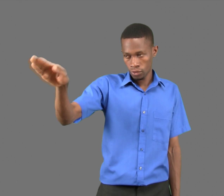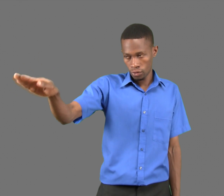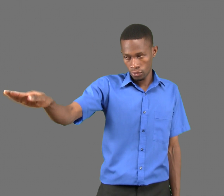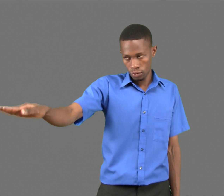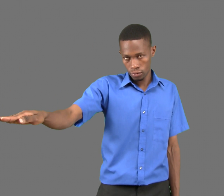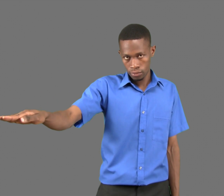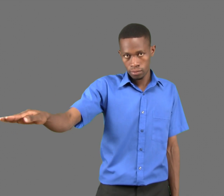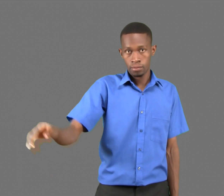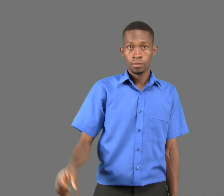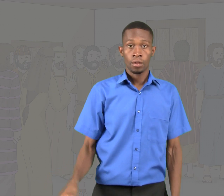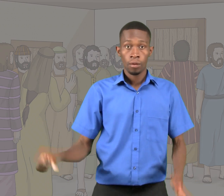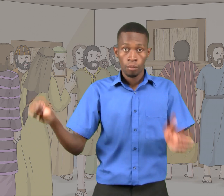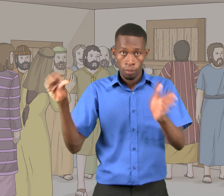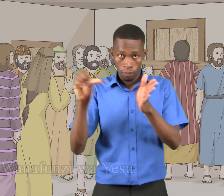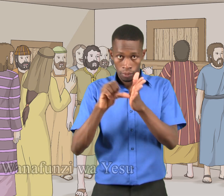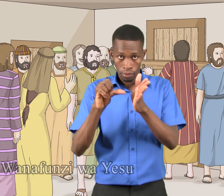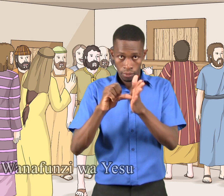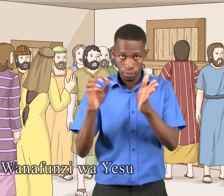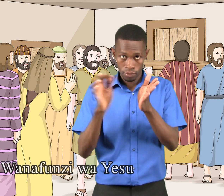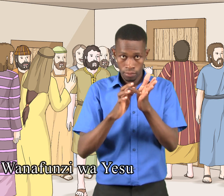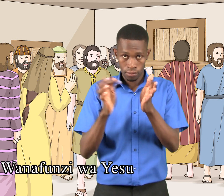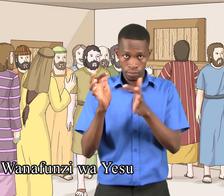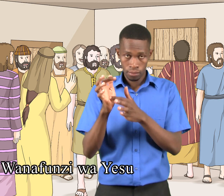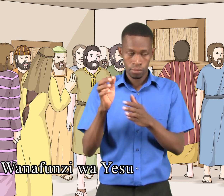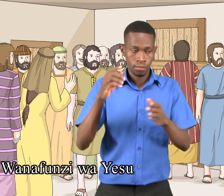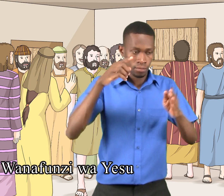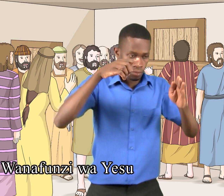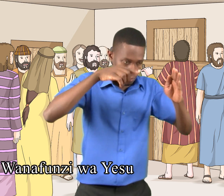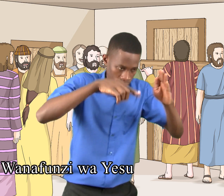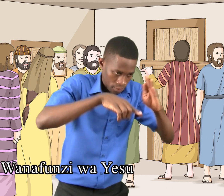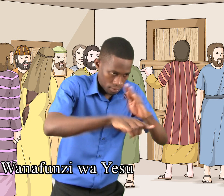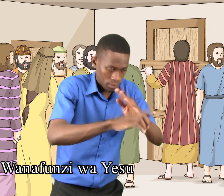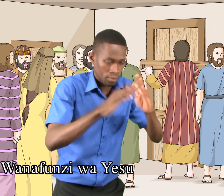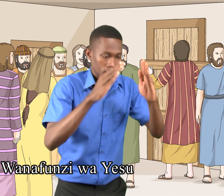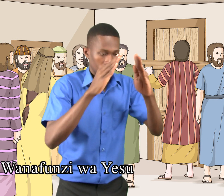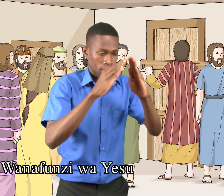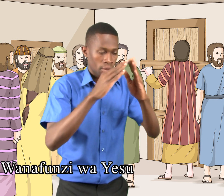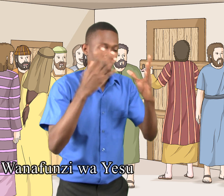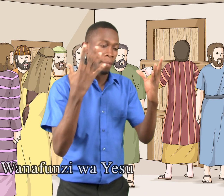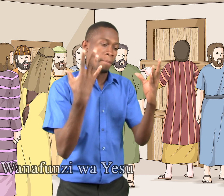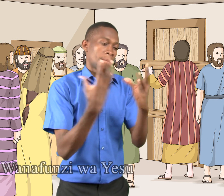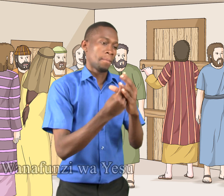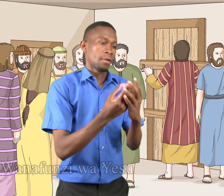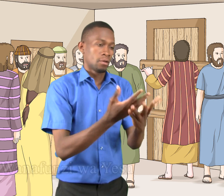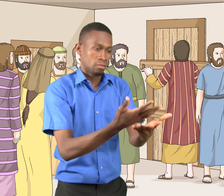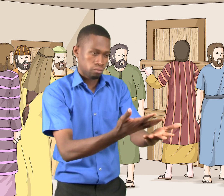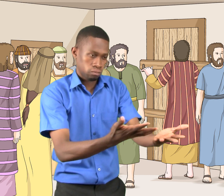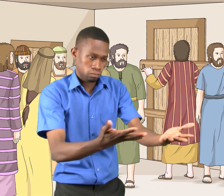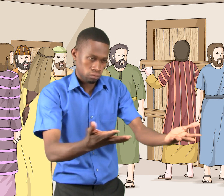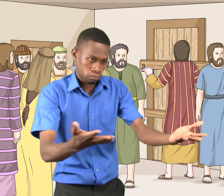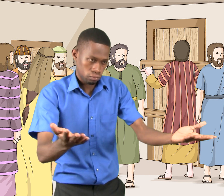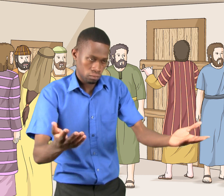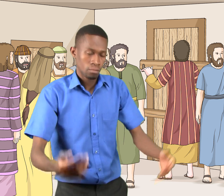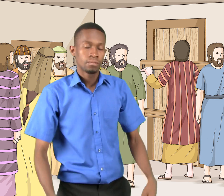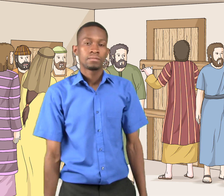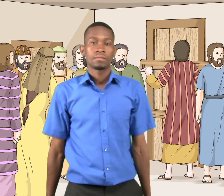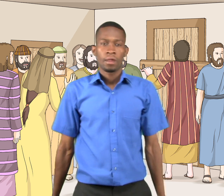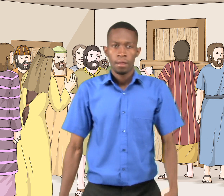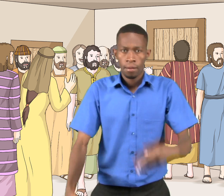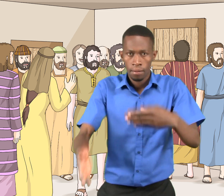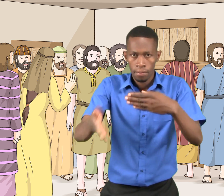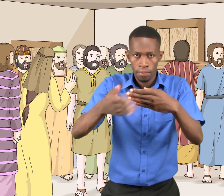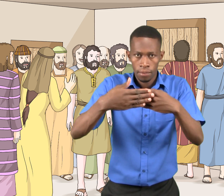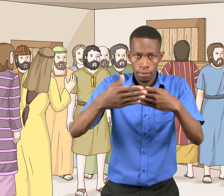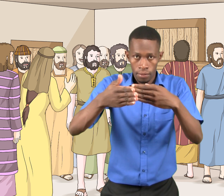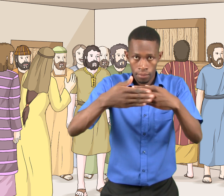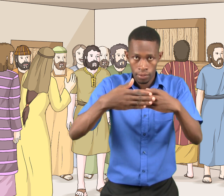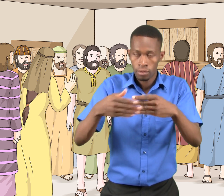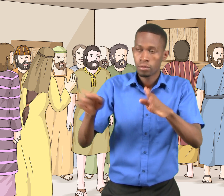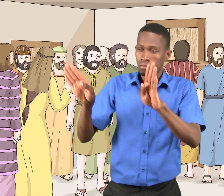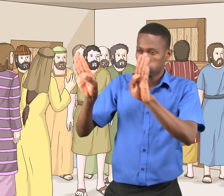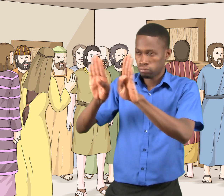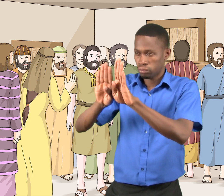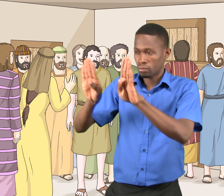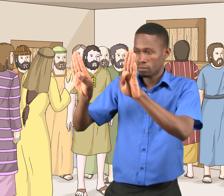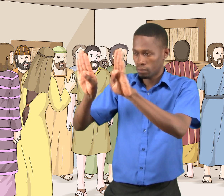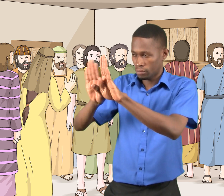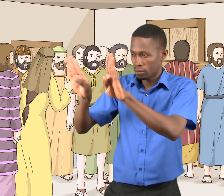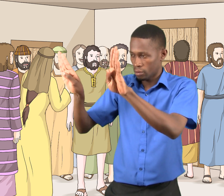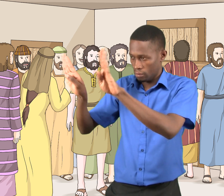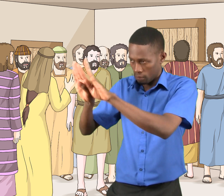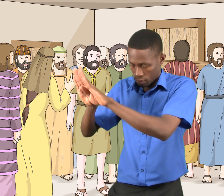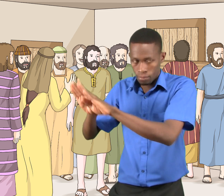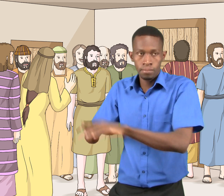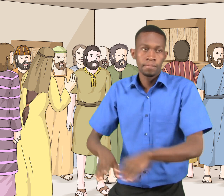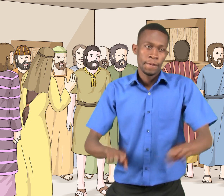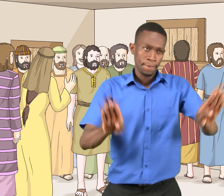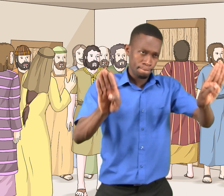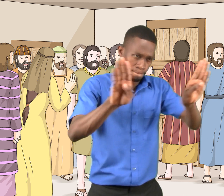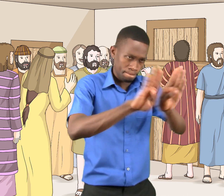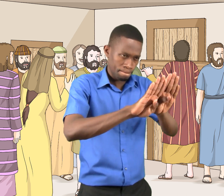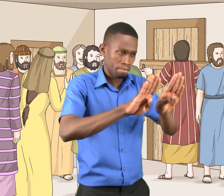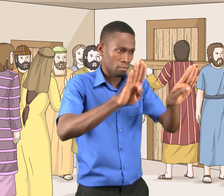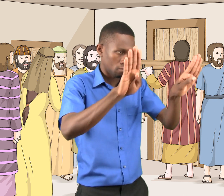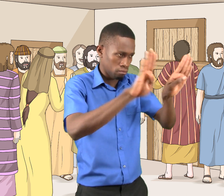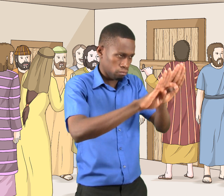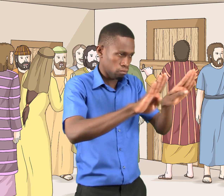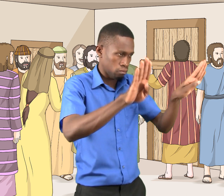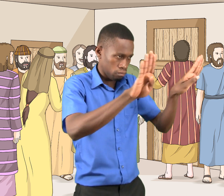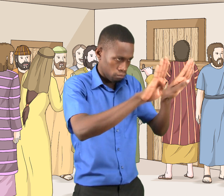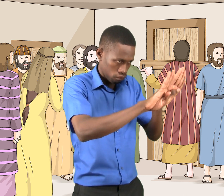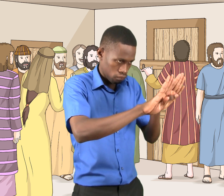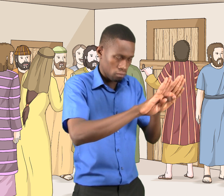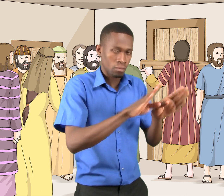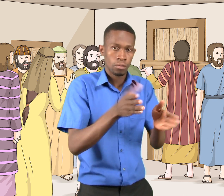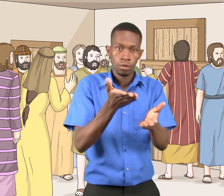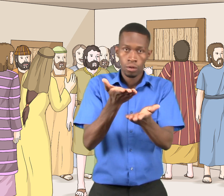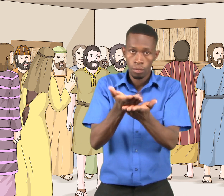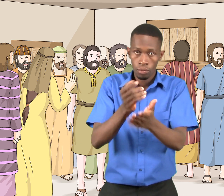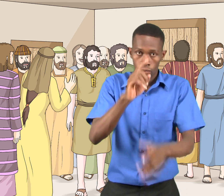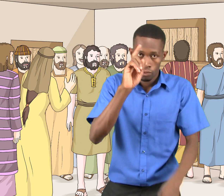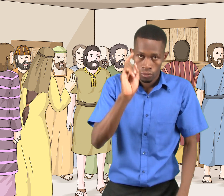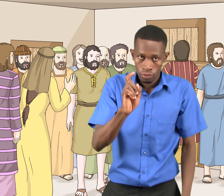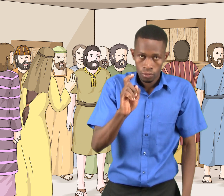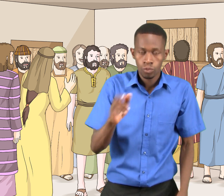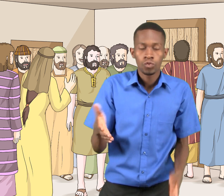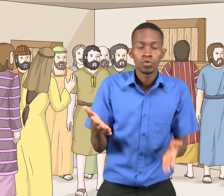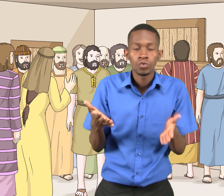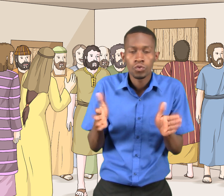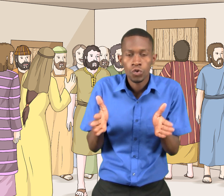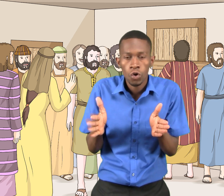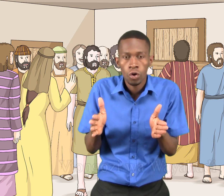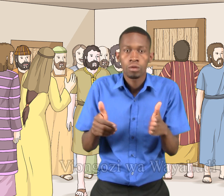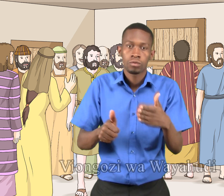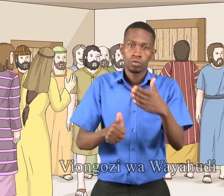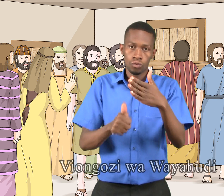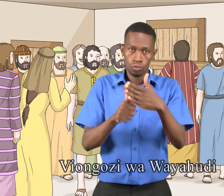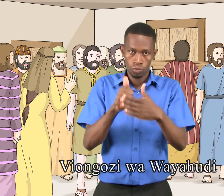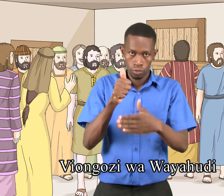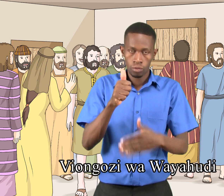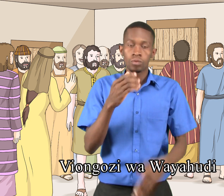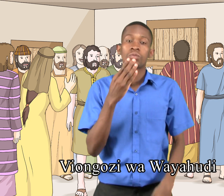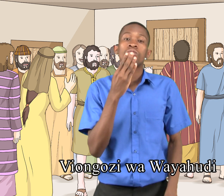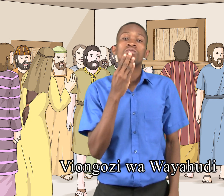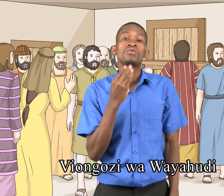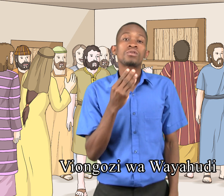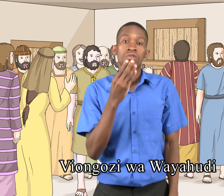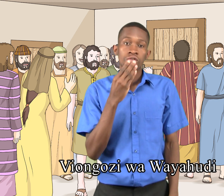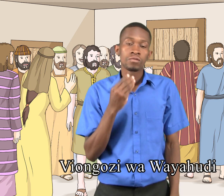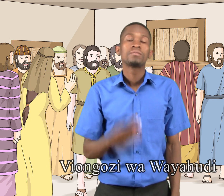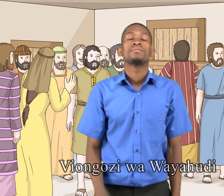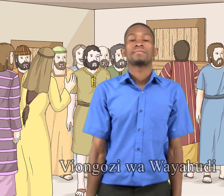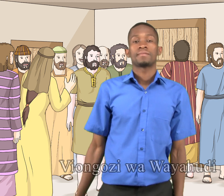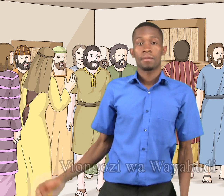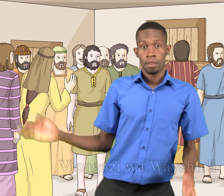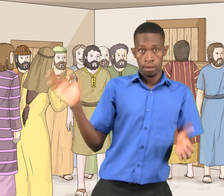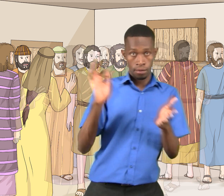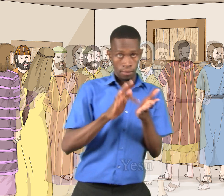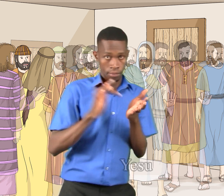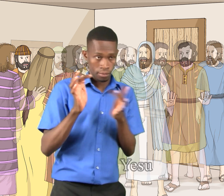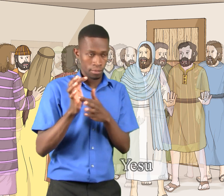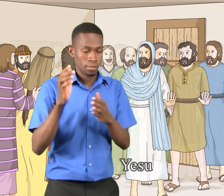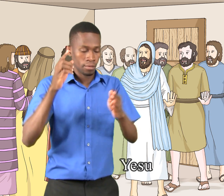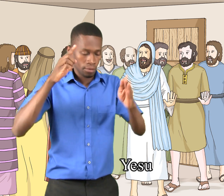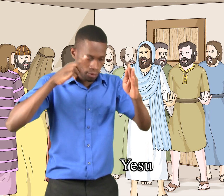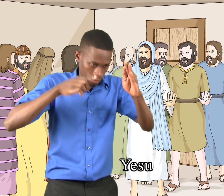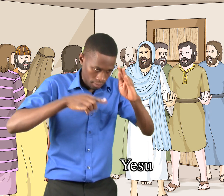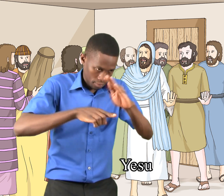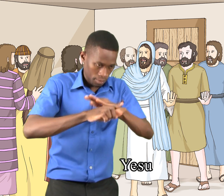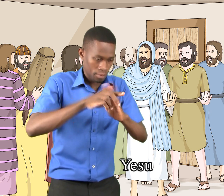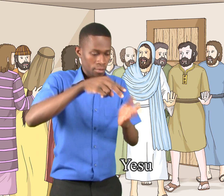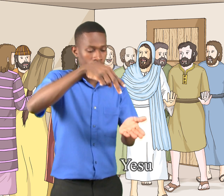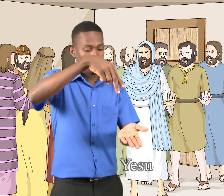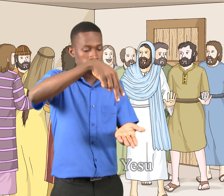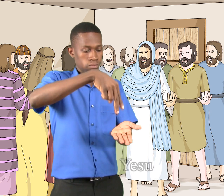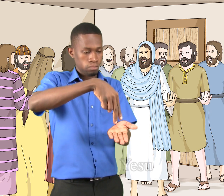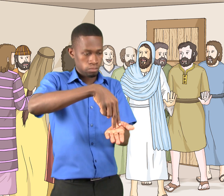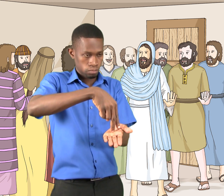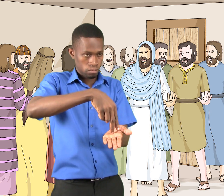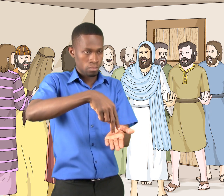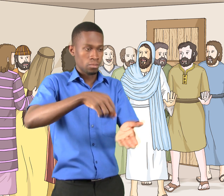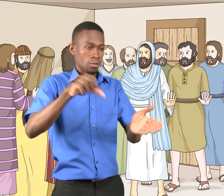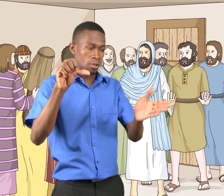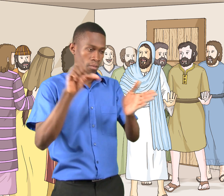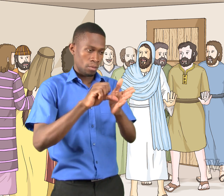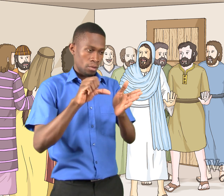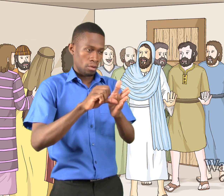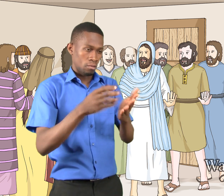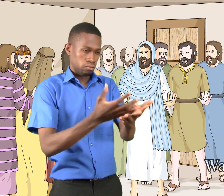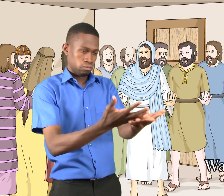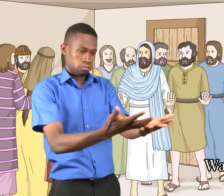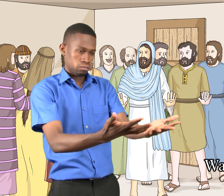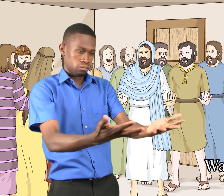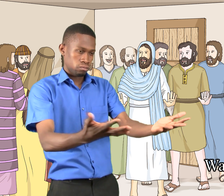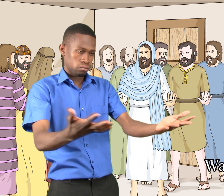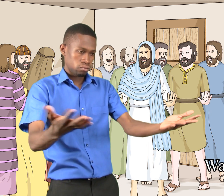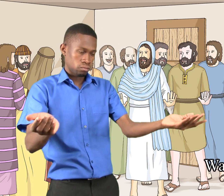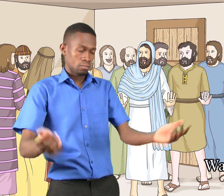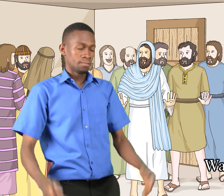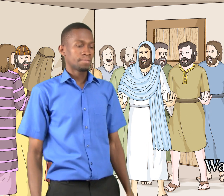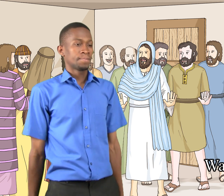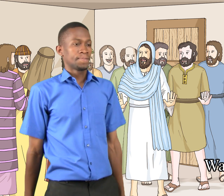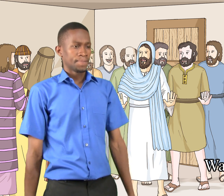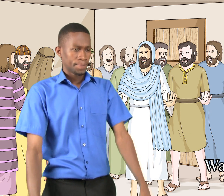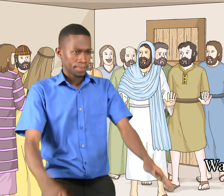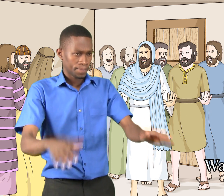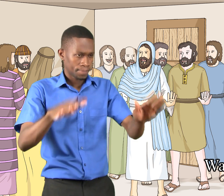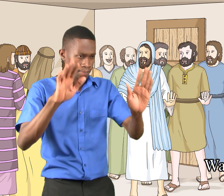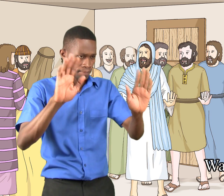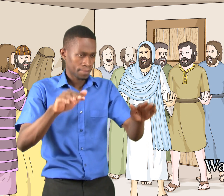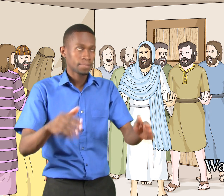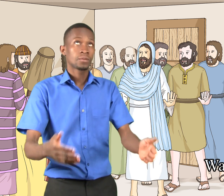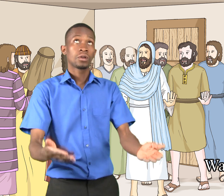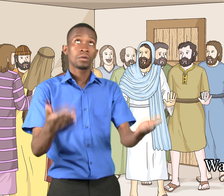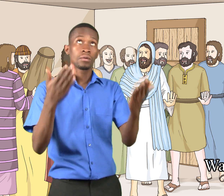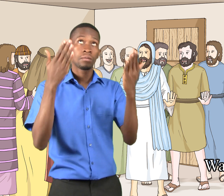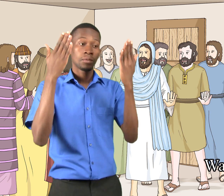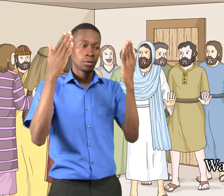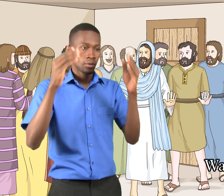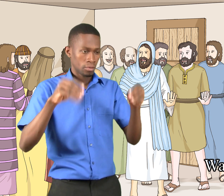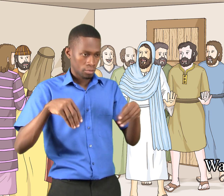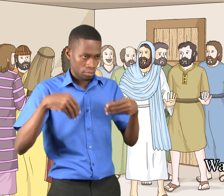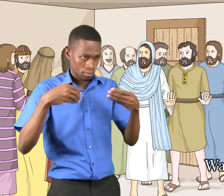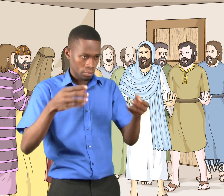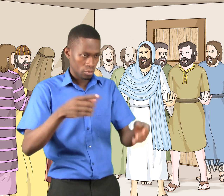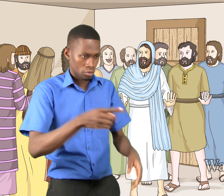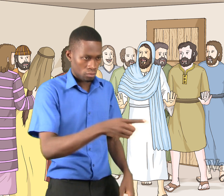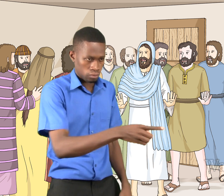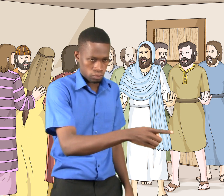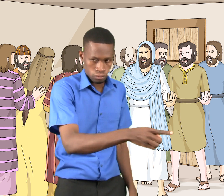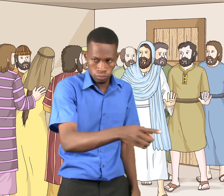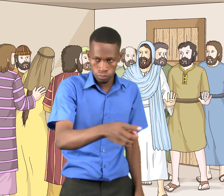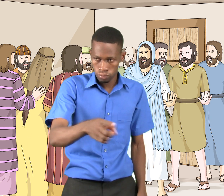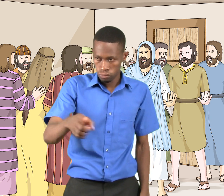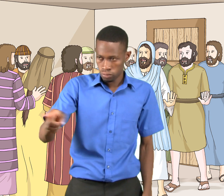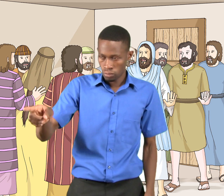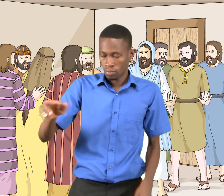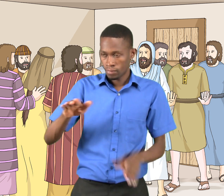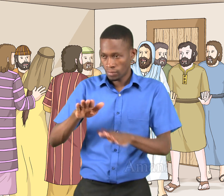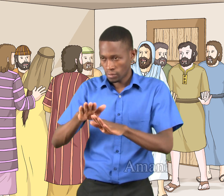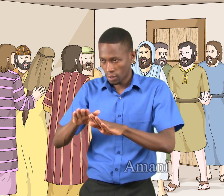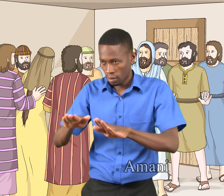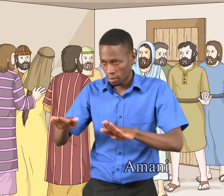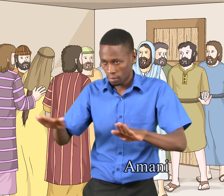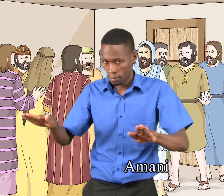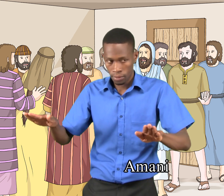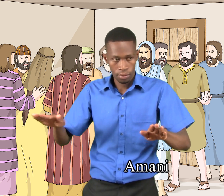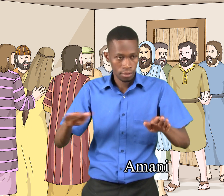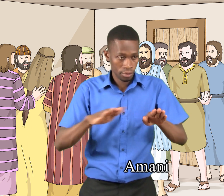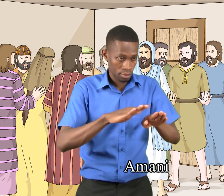It was the first day of the week, and that very evening, while the disciples were together with the doors locked for fear of the Jews, Jesus came and stood among them.